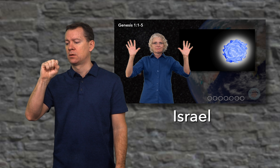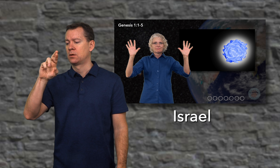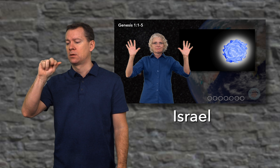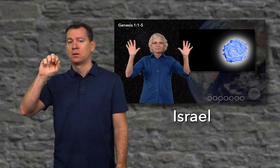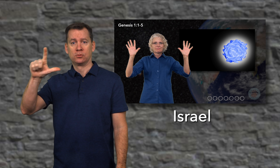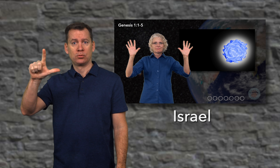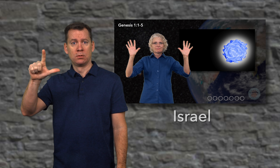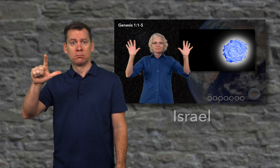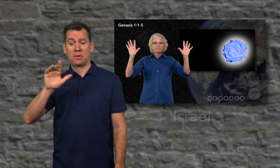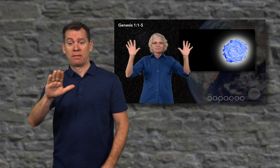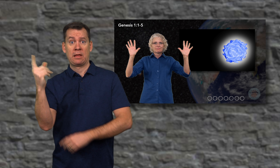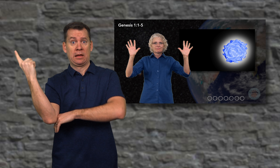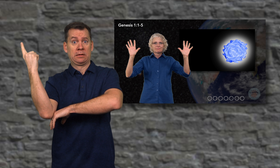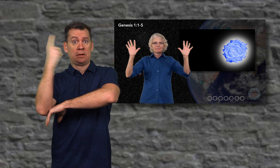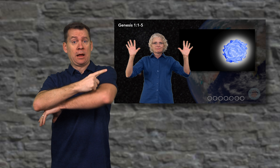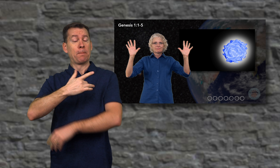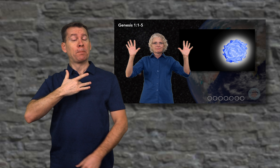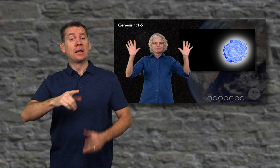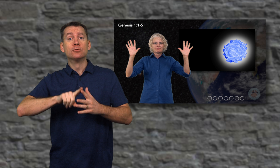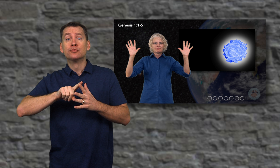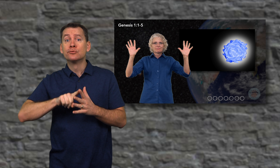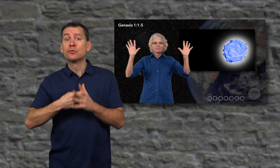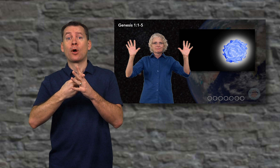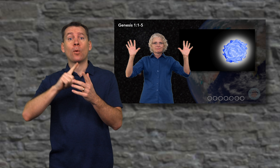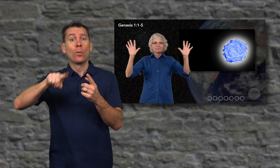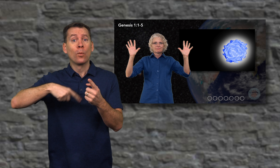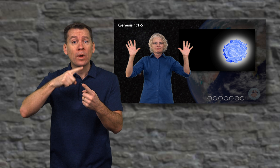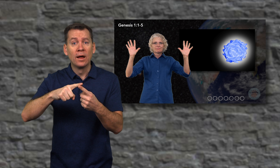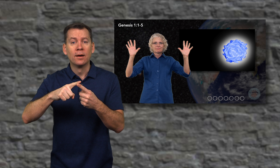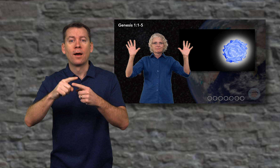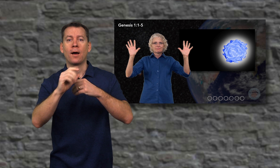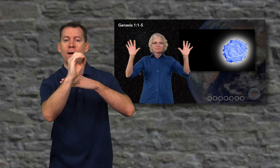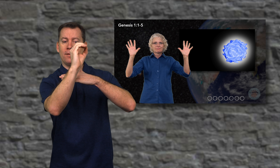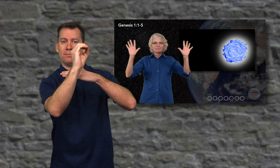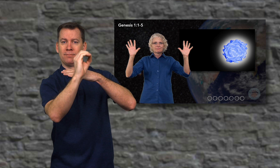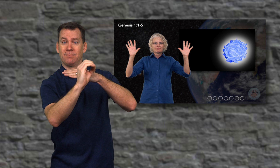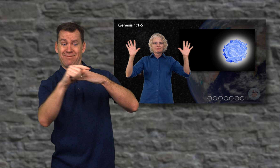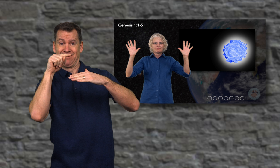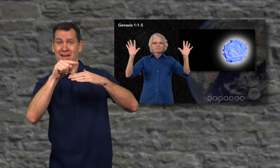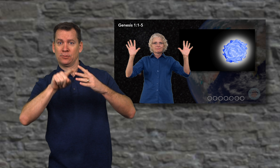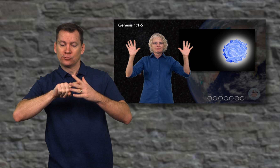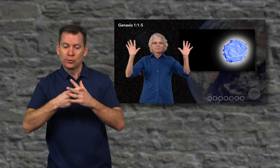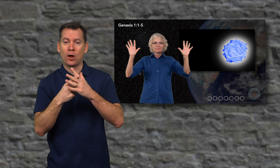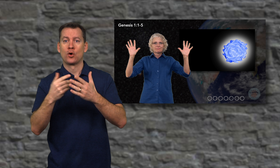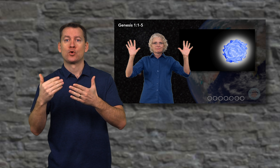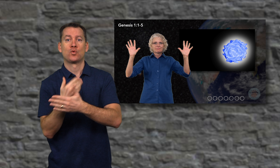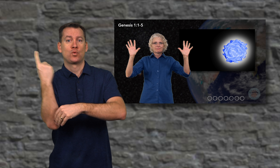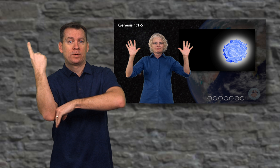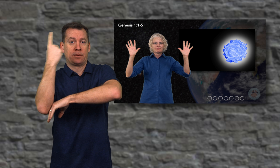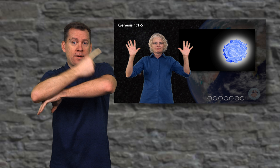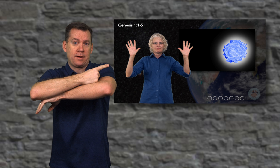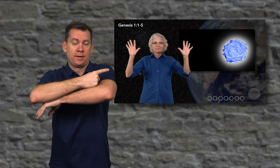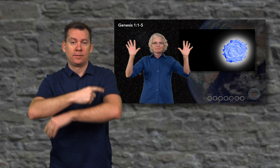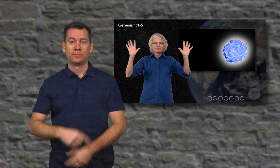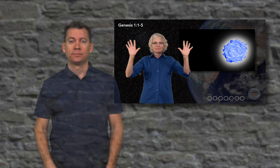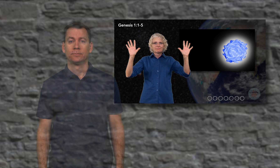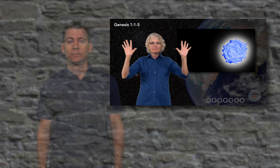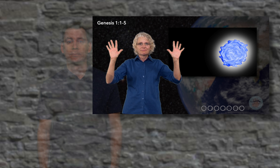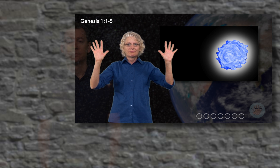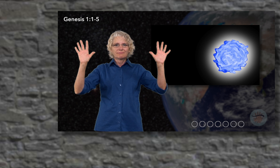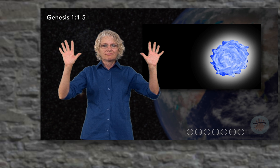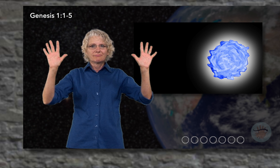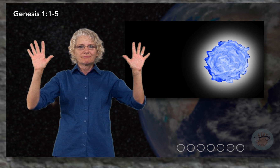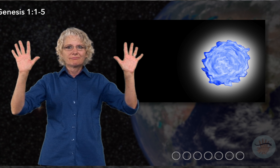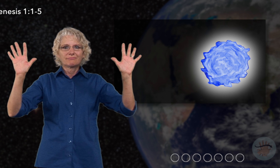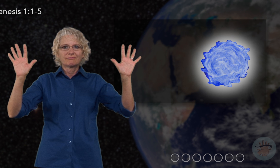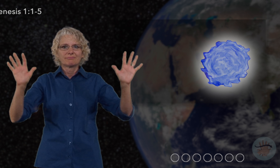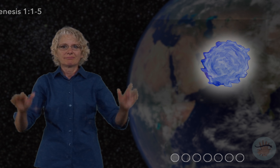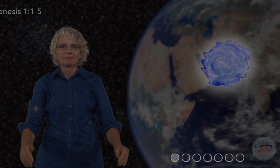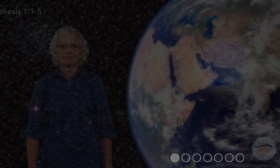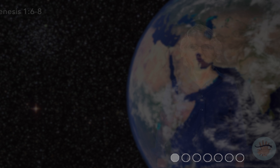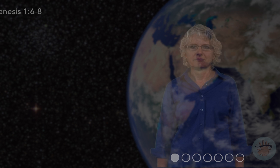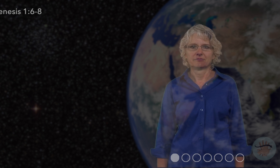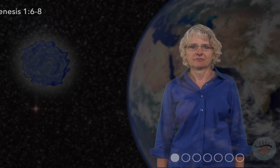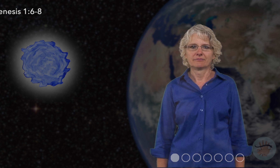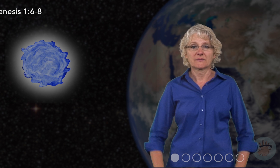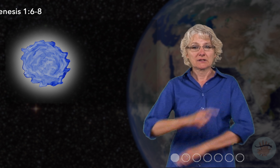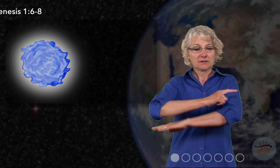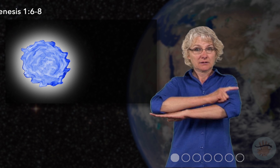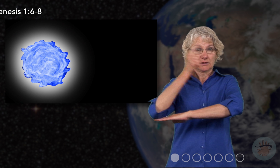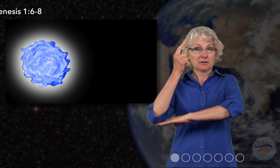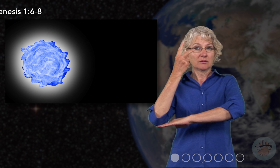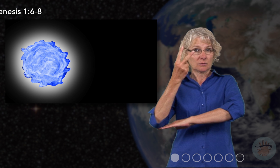And there was evening, and there was morning—the first day.